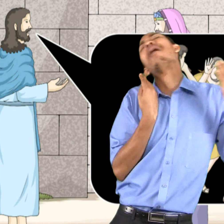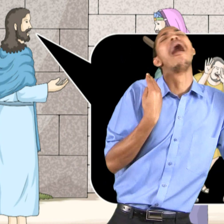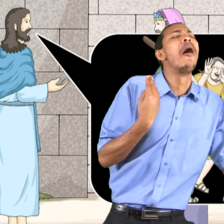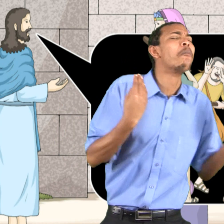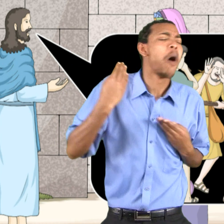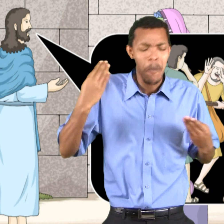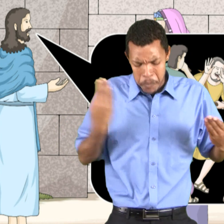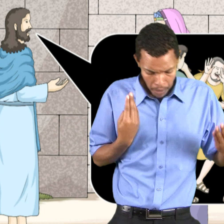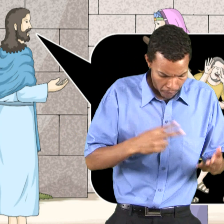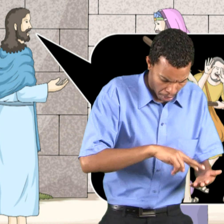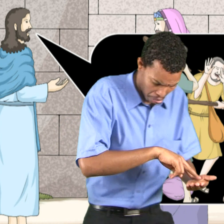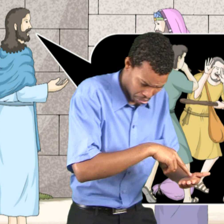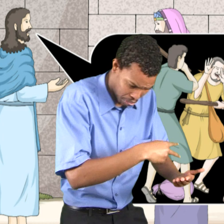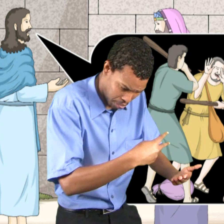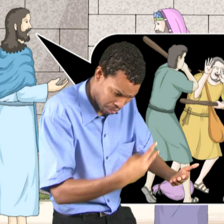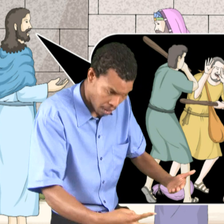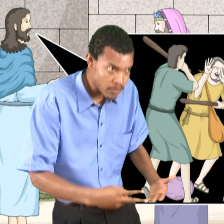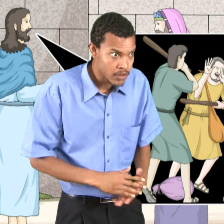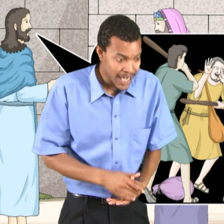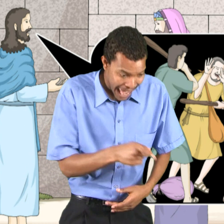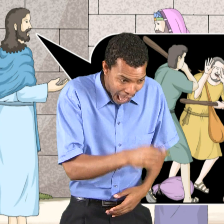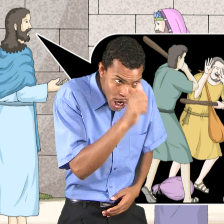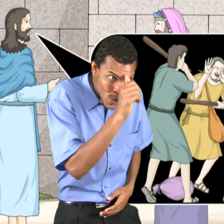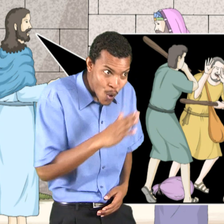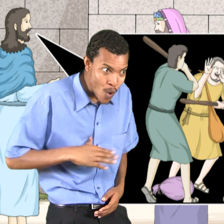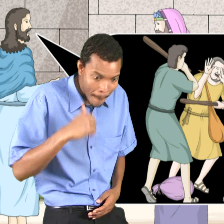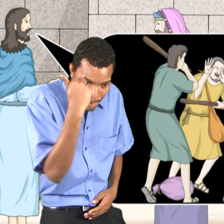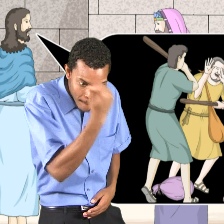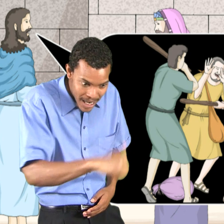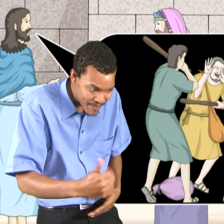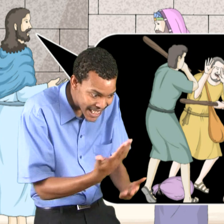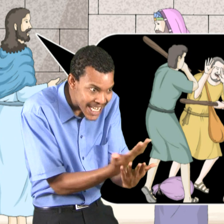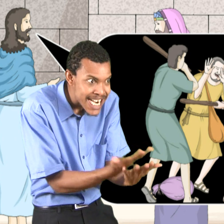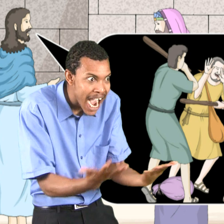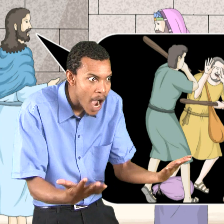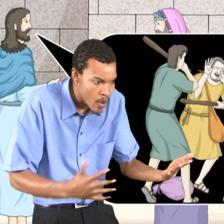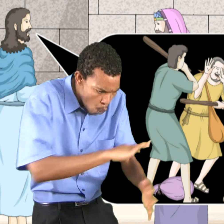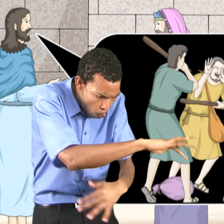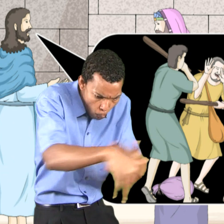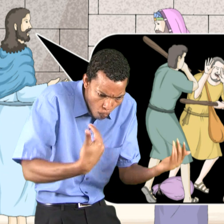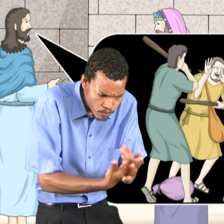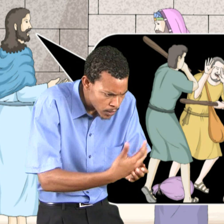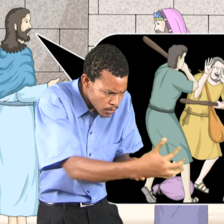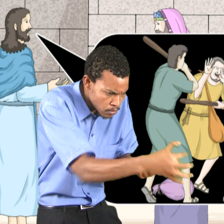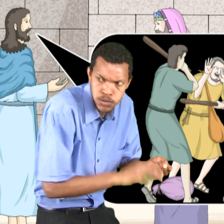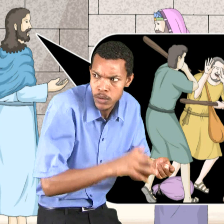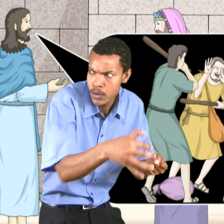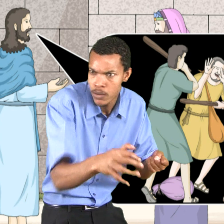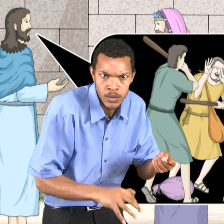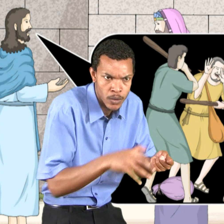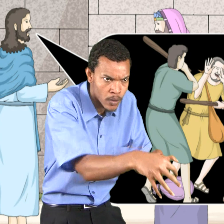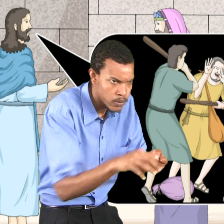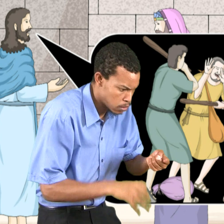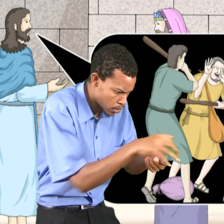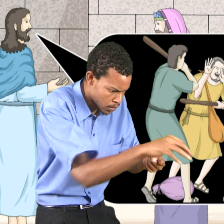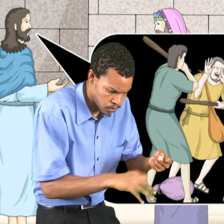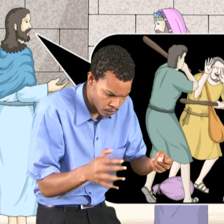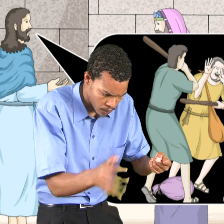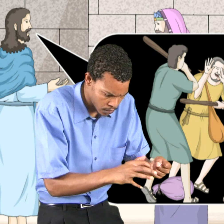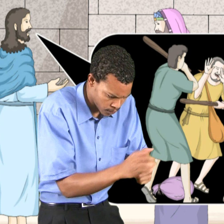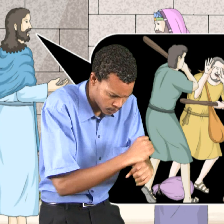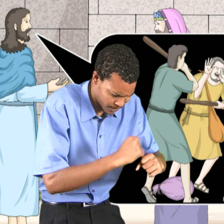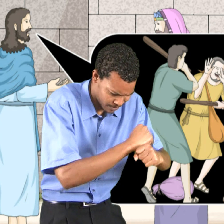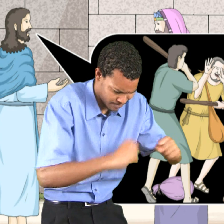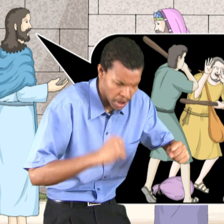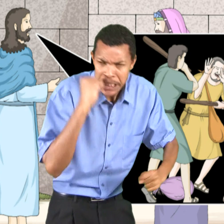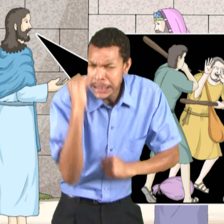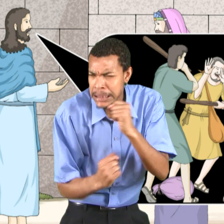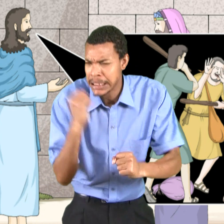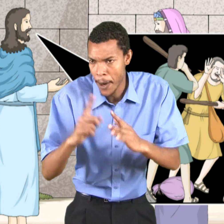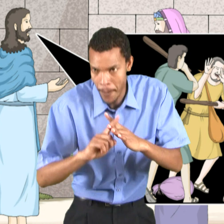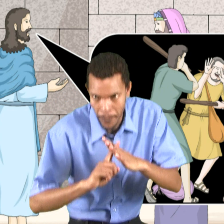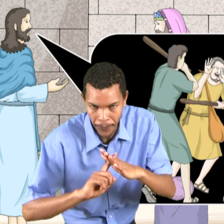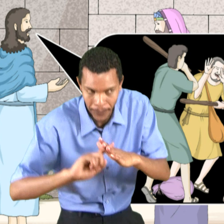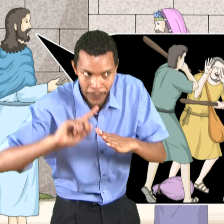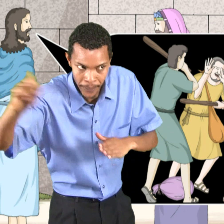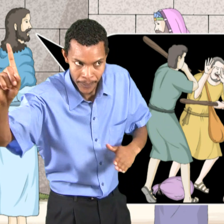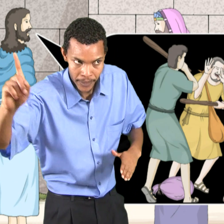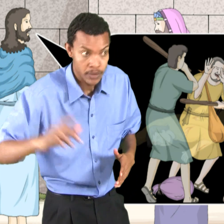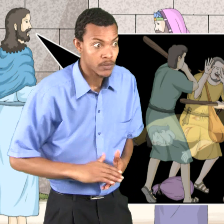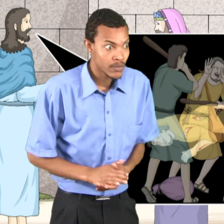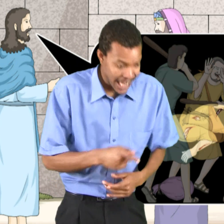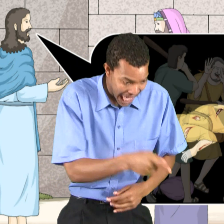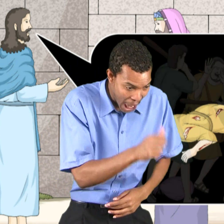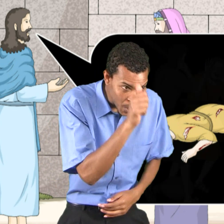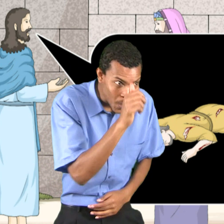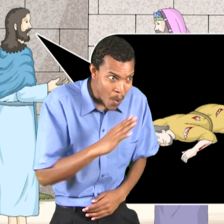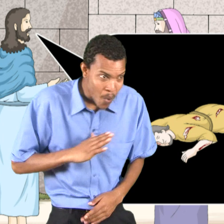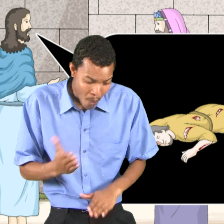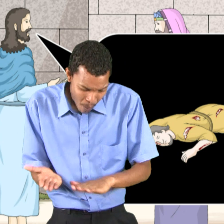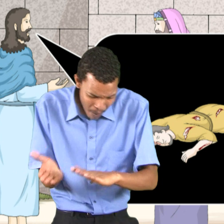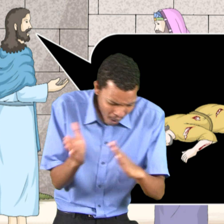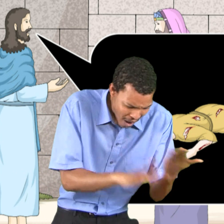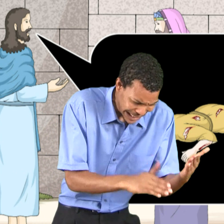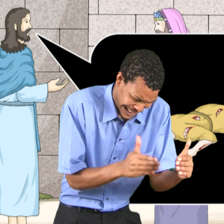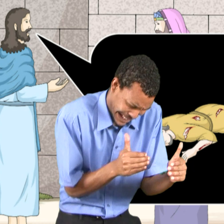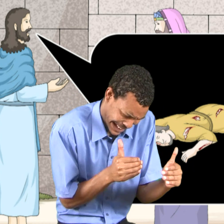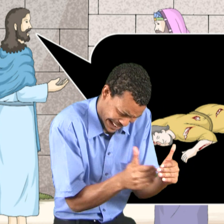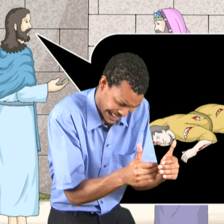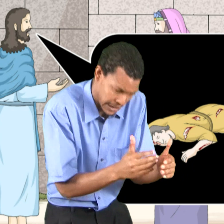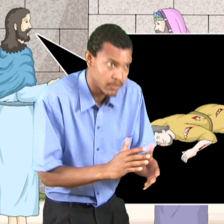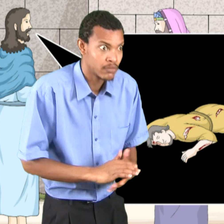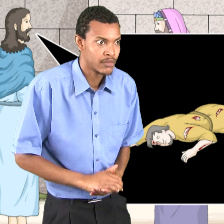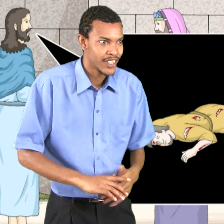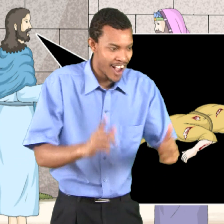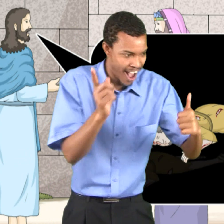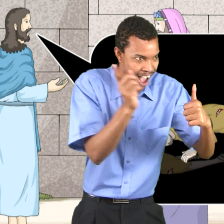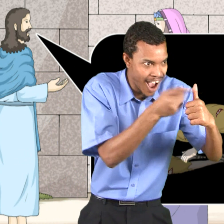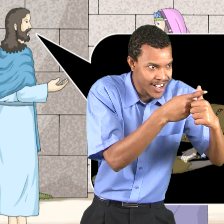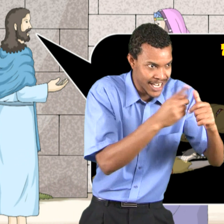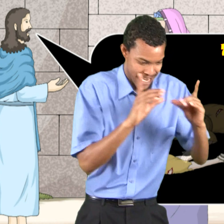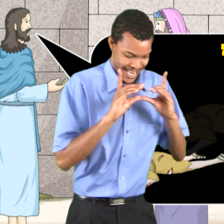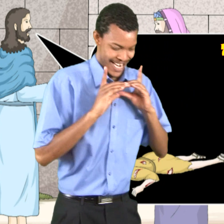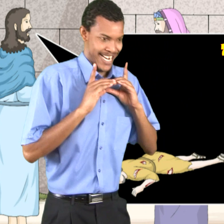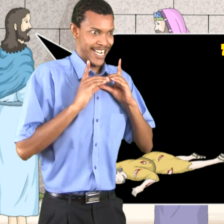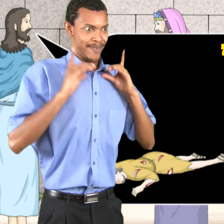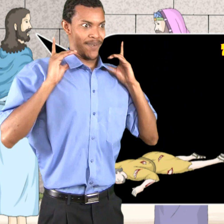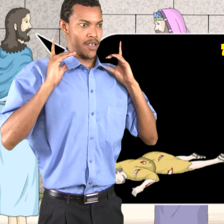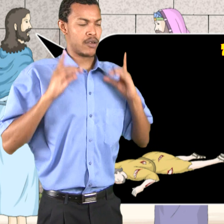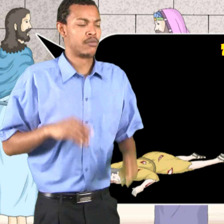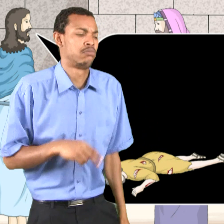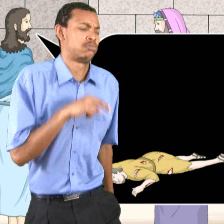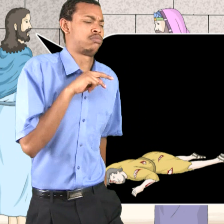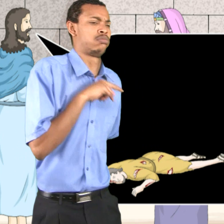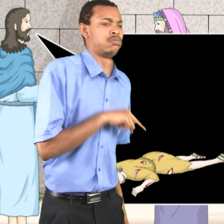They stripped him, beat him, and went away, leaving him half dead.